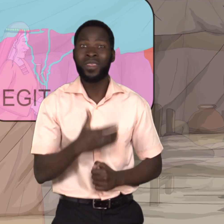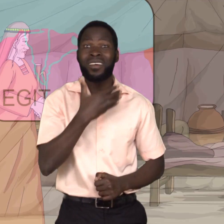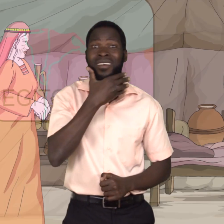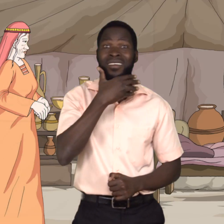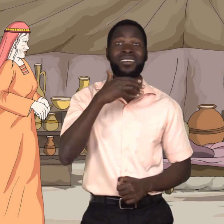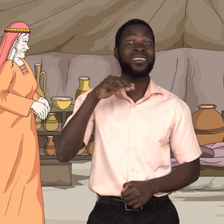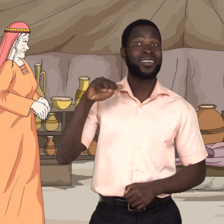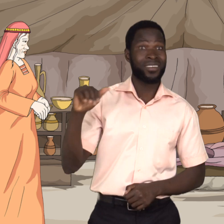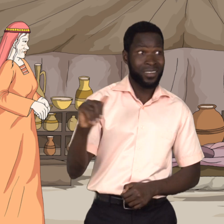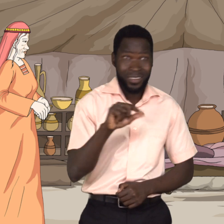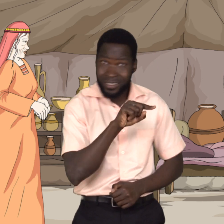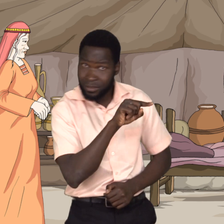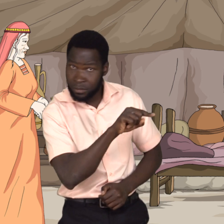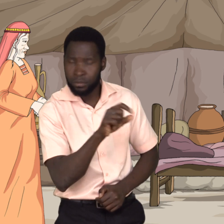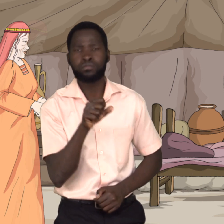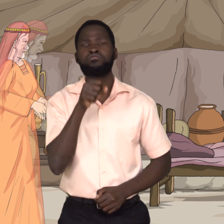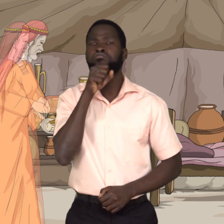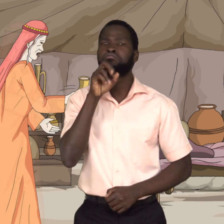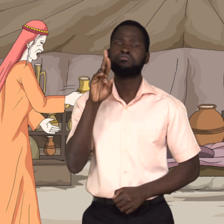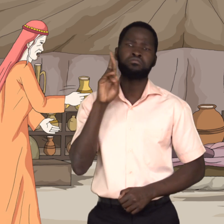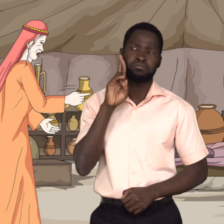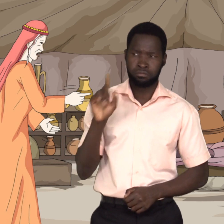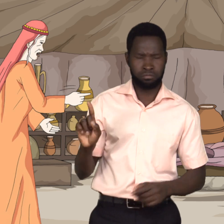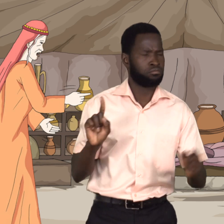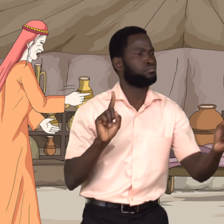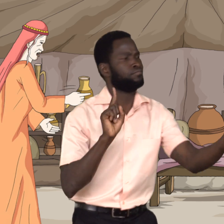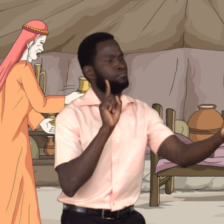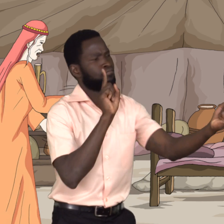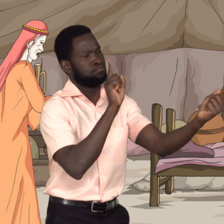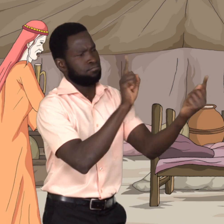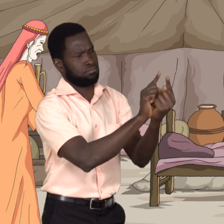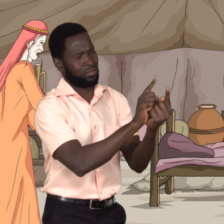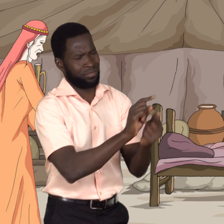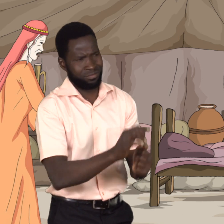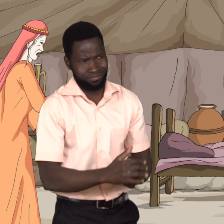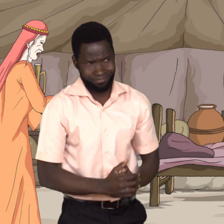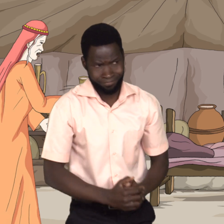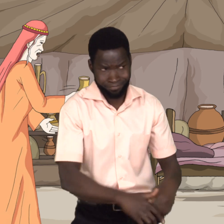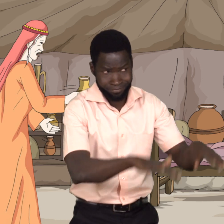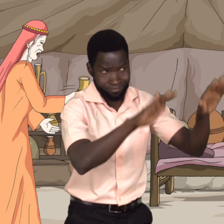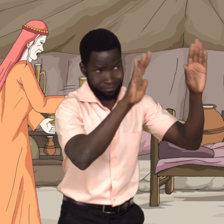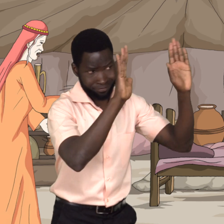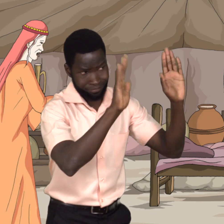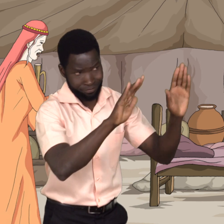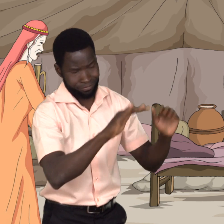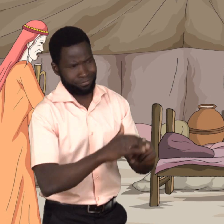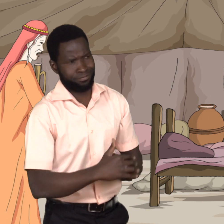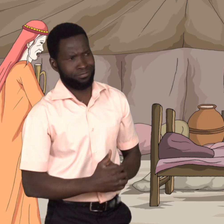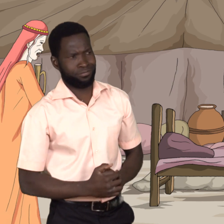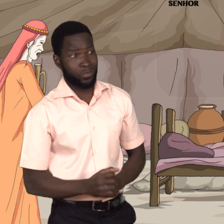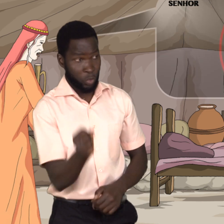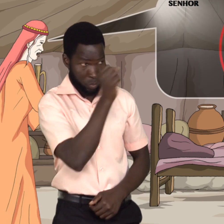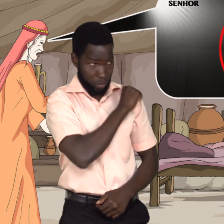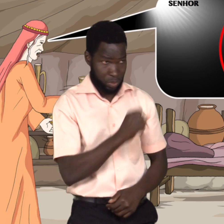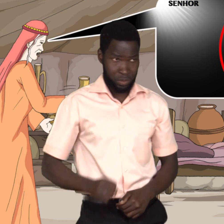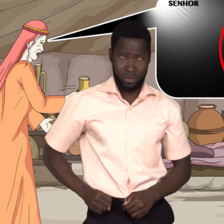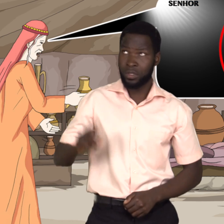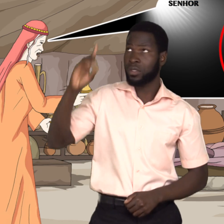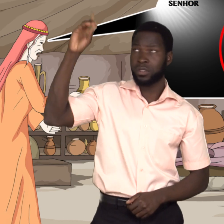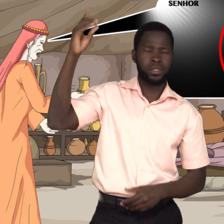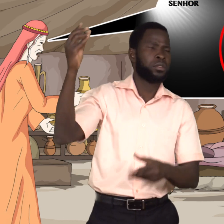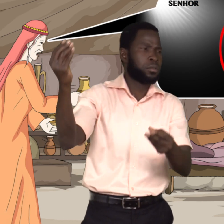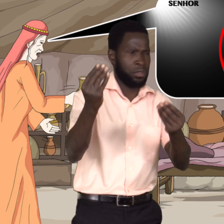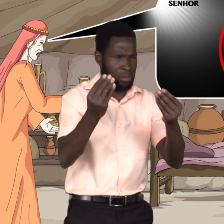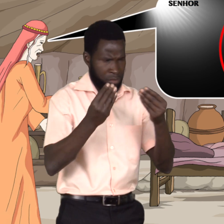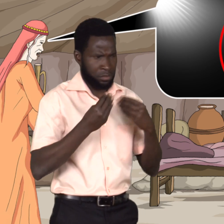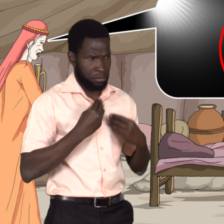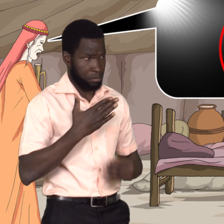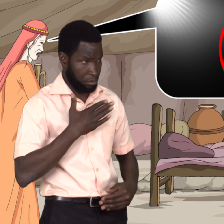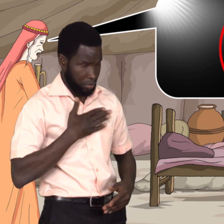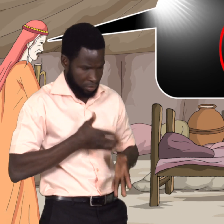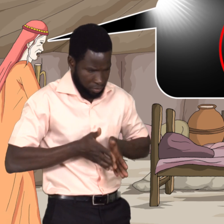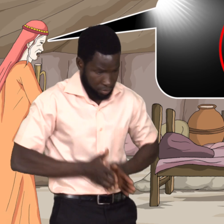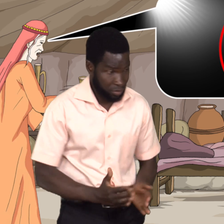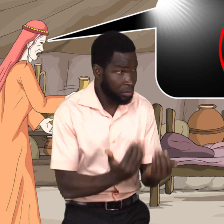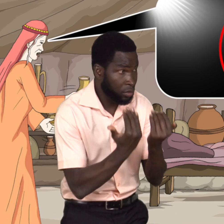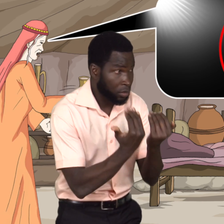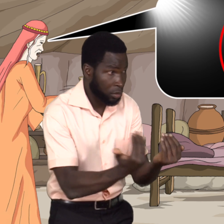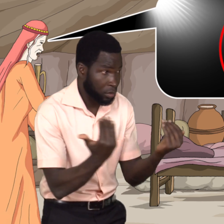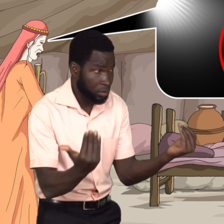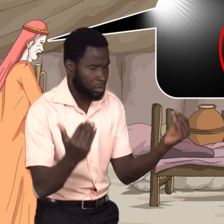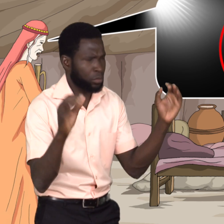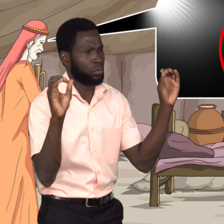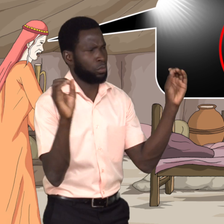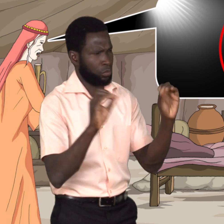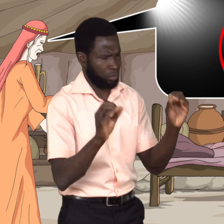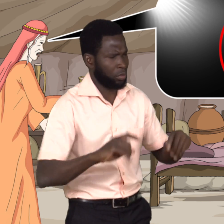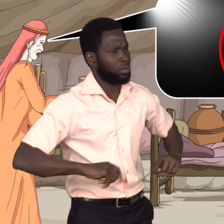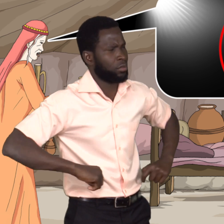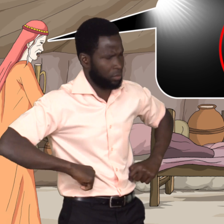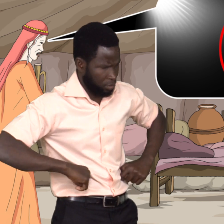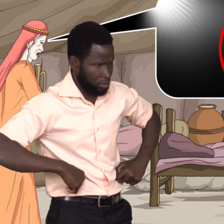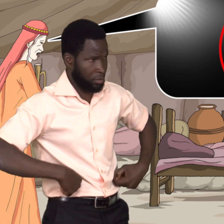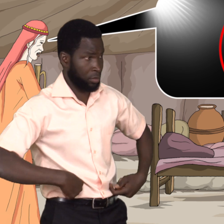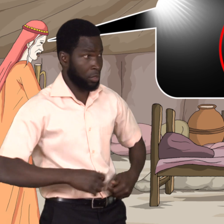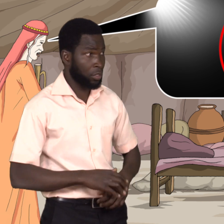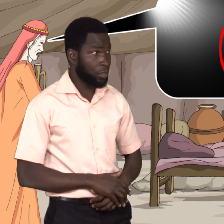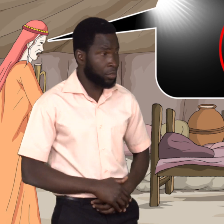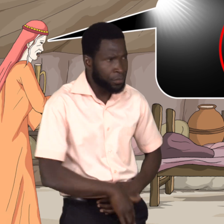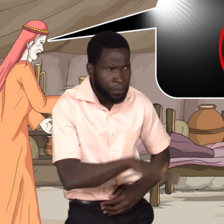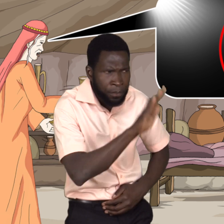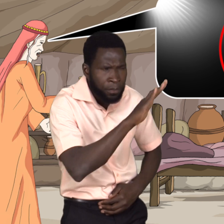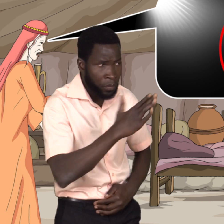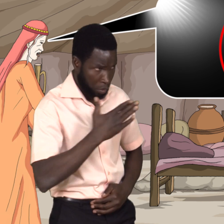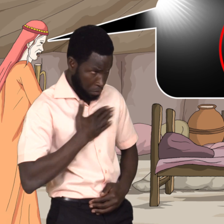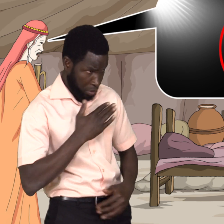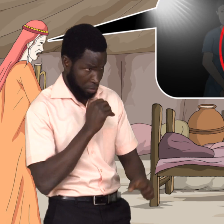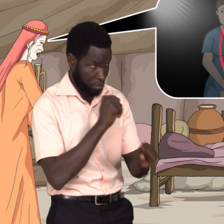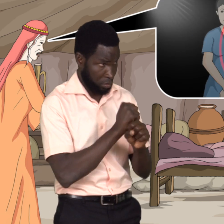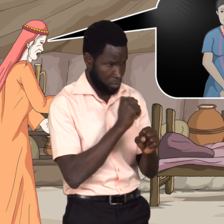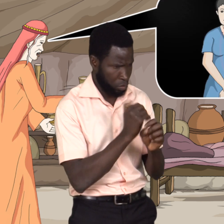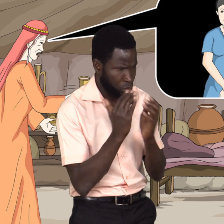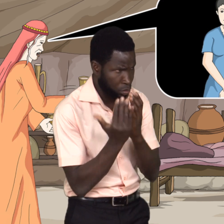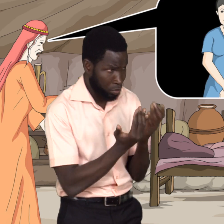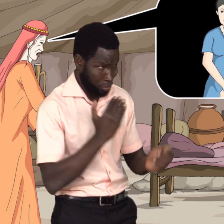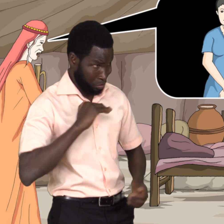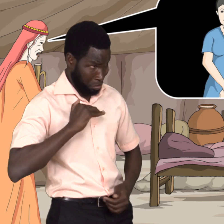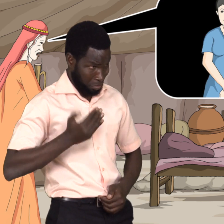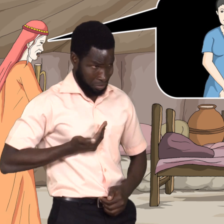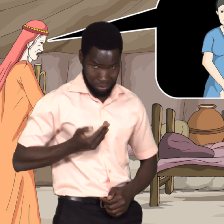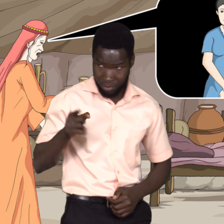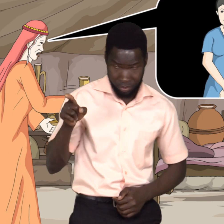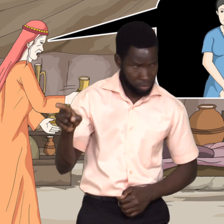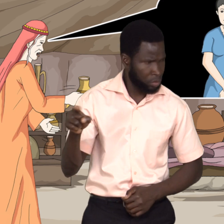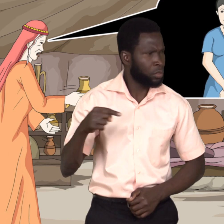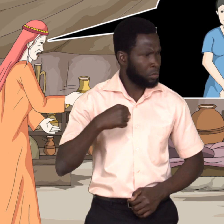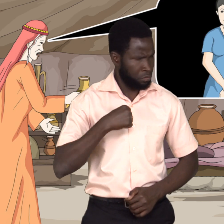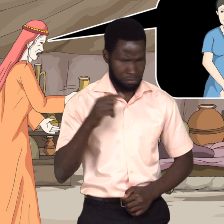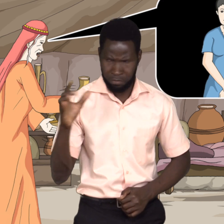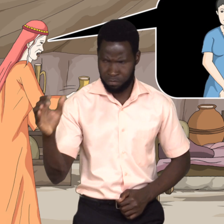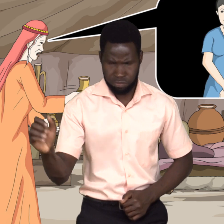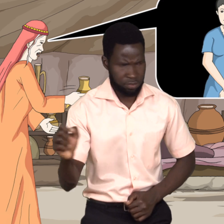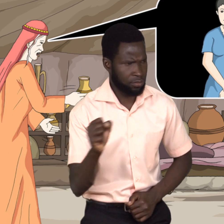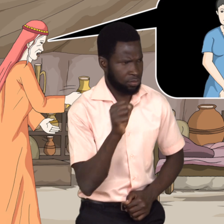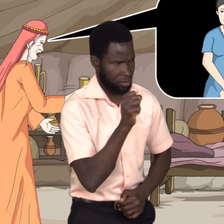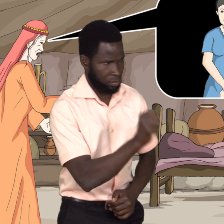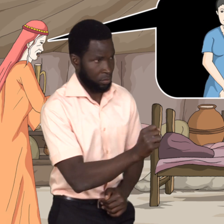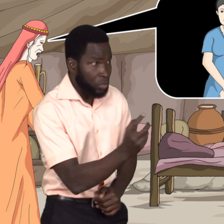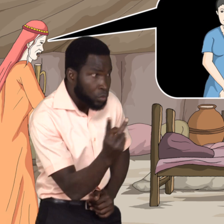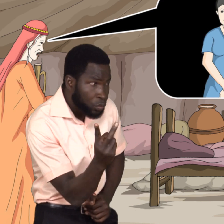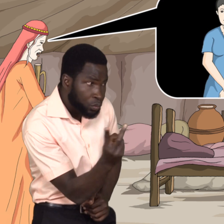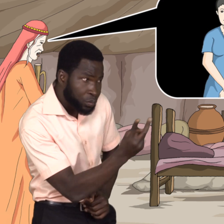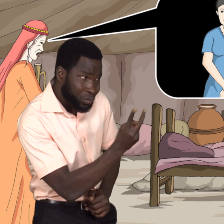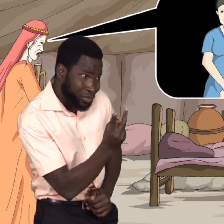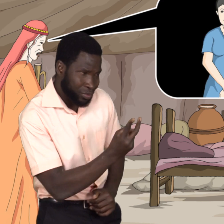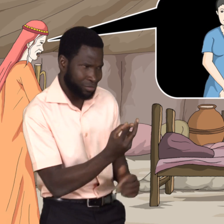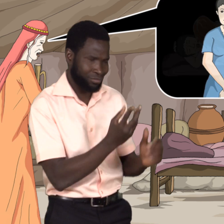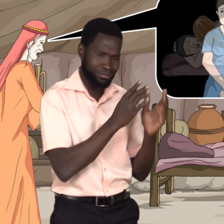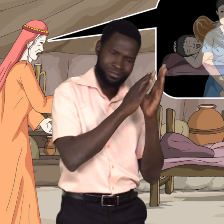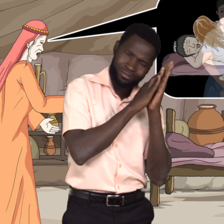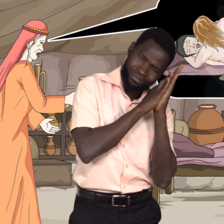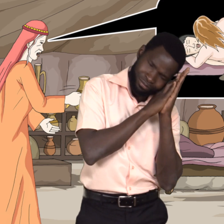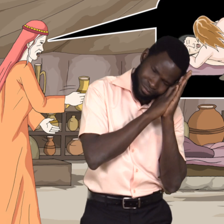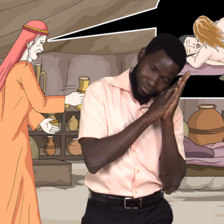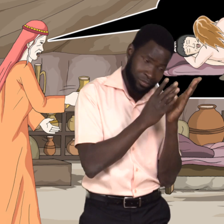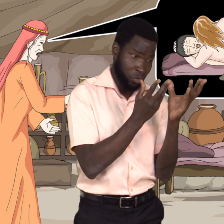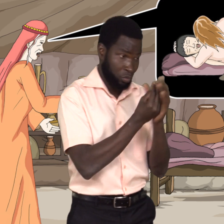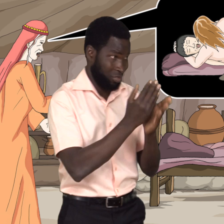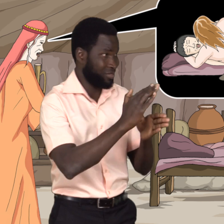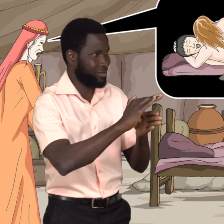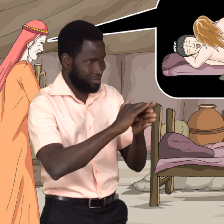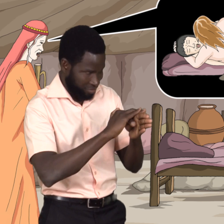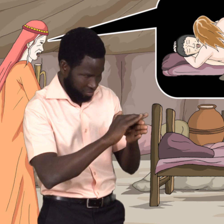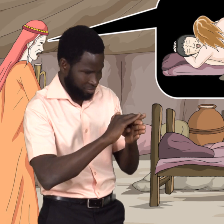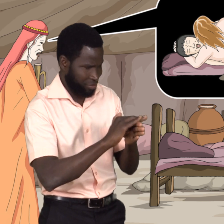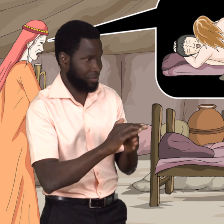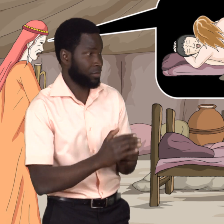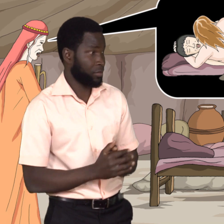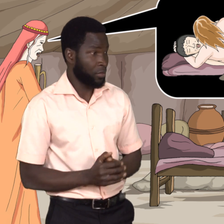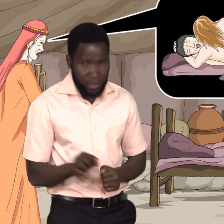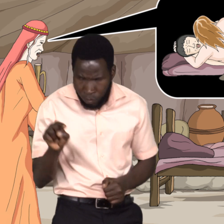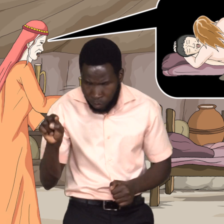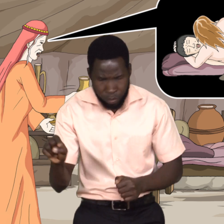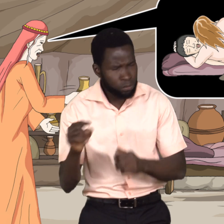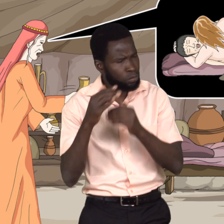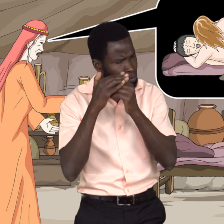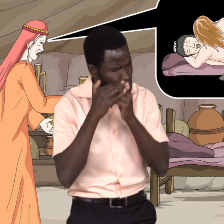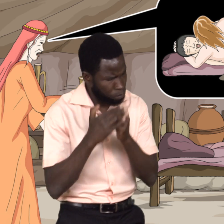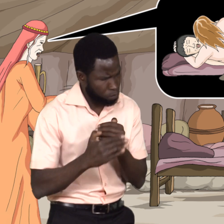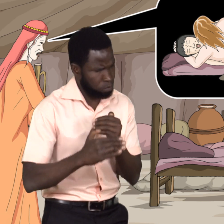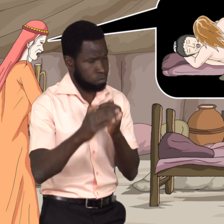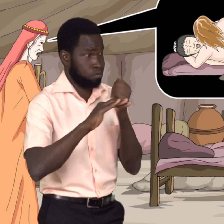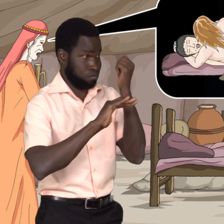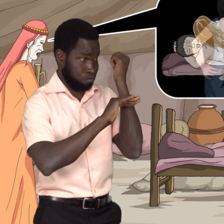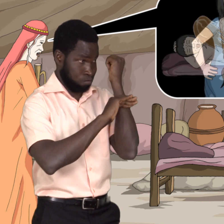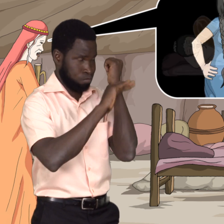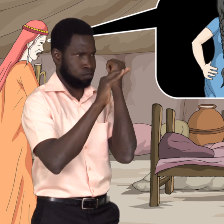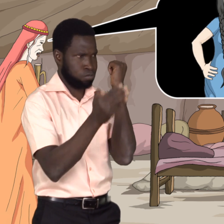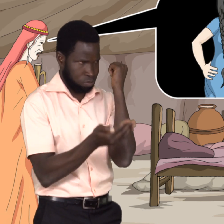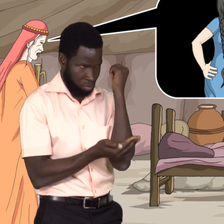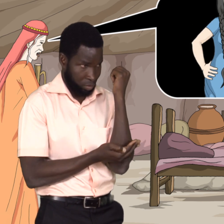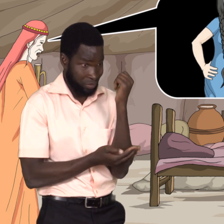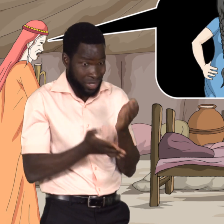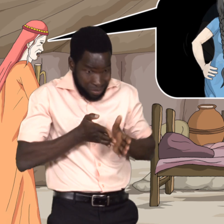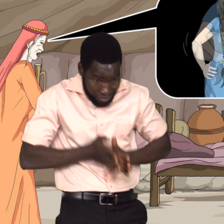So Sarai said to Abram, “Look now, the LORD has prevented me from bearing children. Please go to my maidservant;